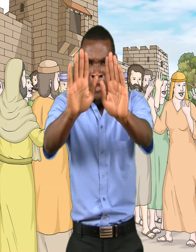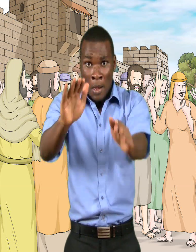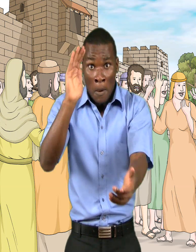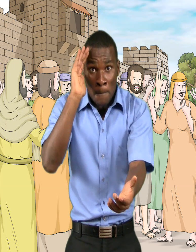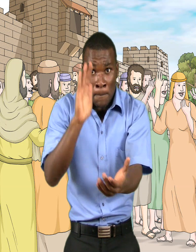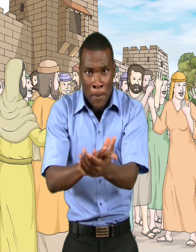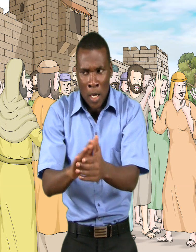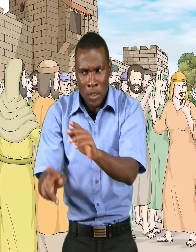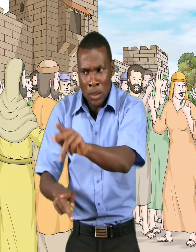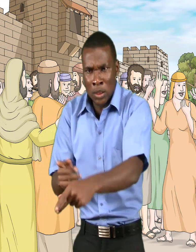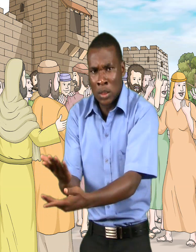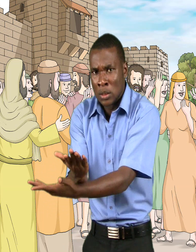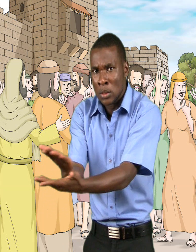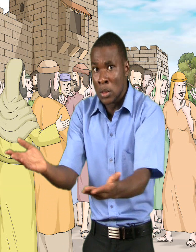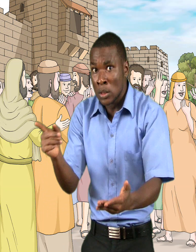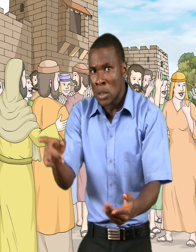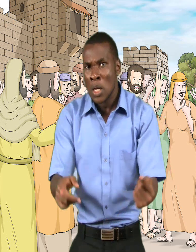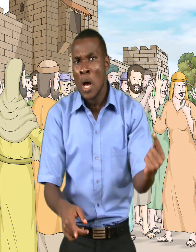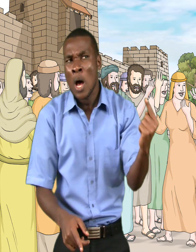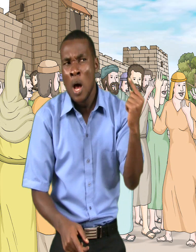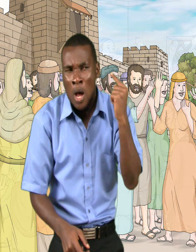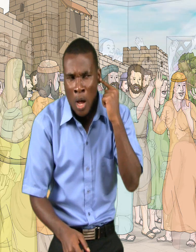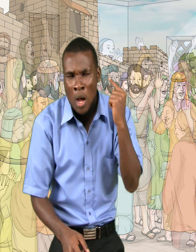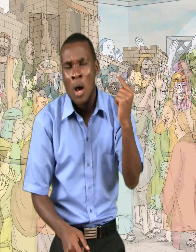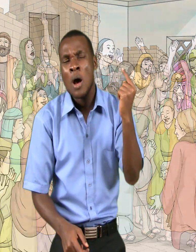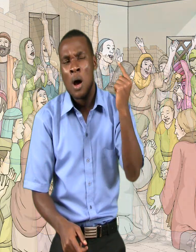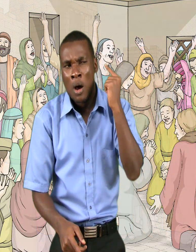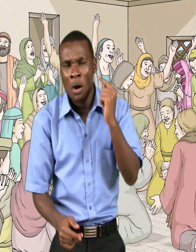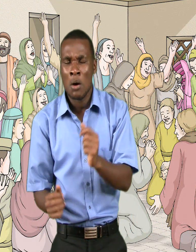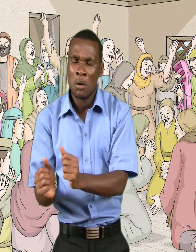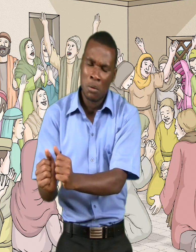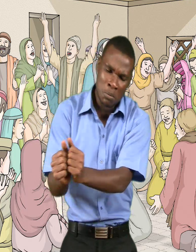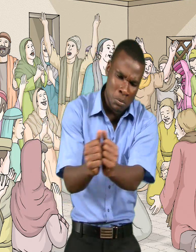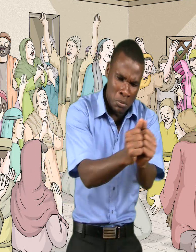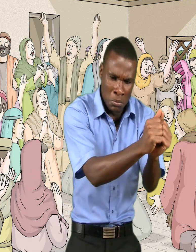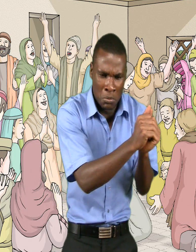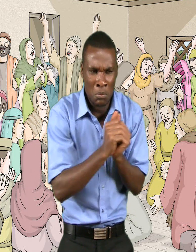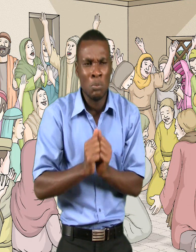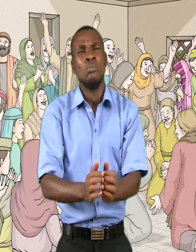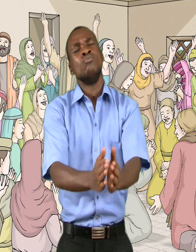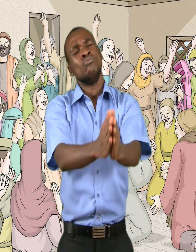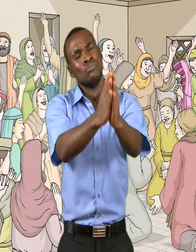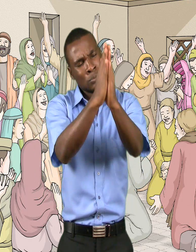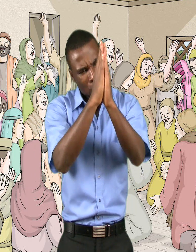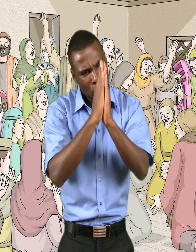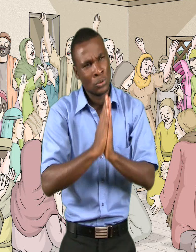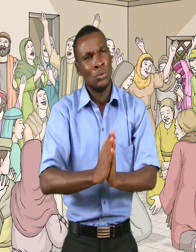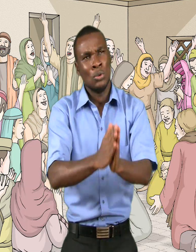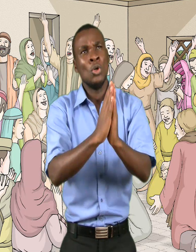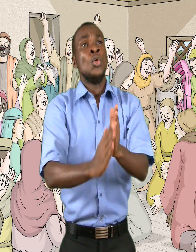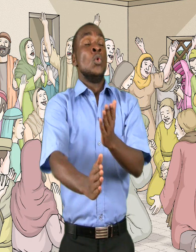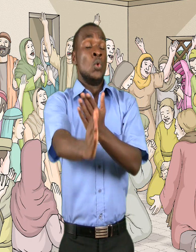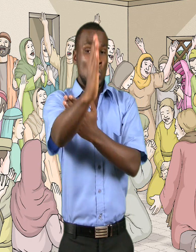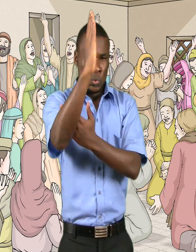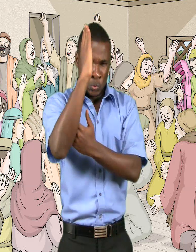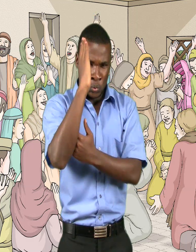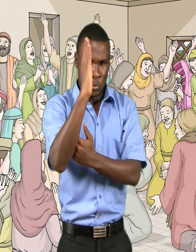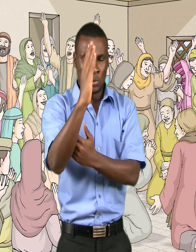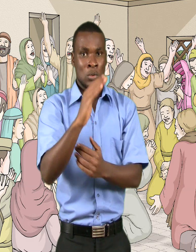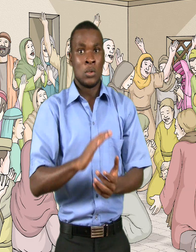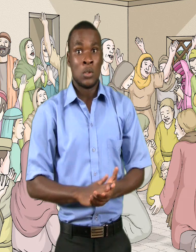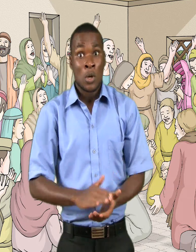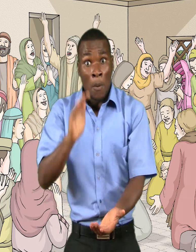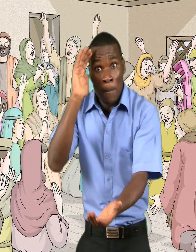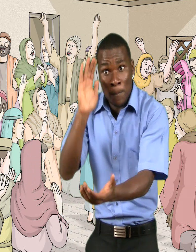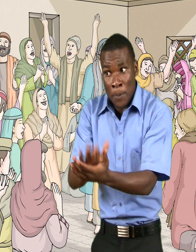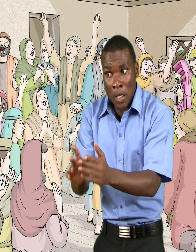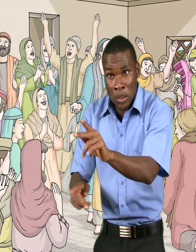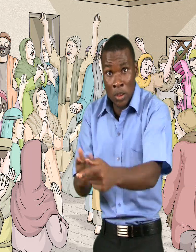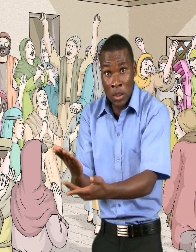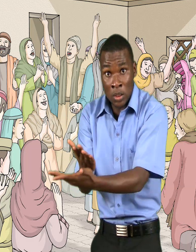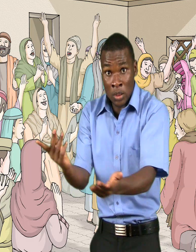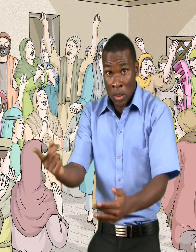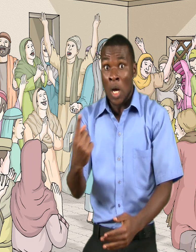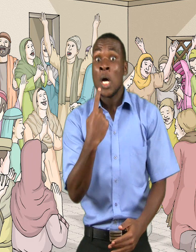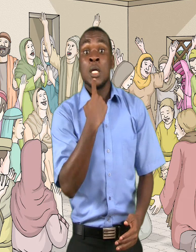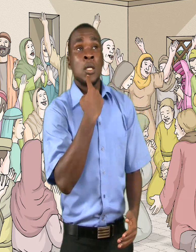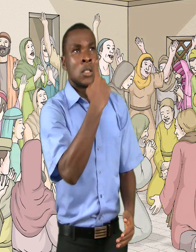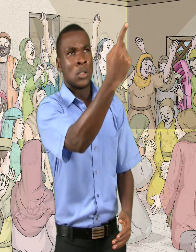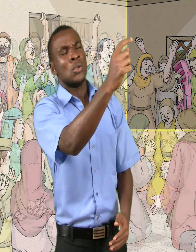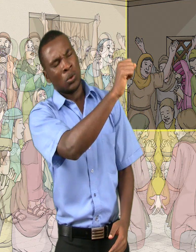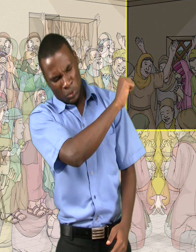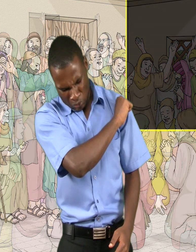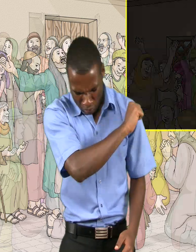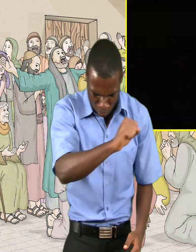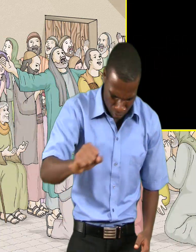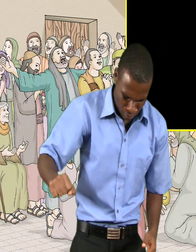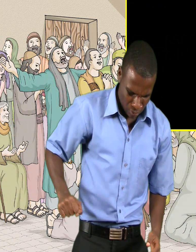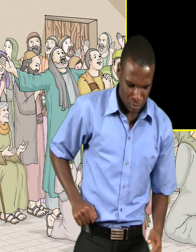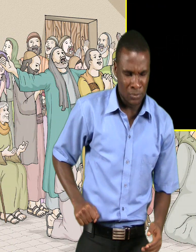When the believers heard this, they lifted up their voices to God with one accord.